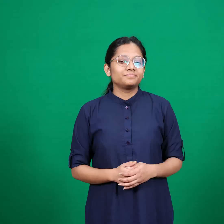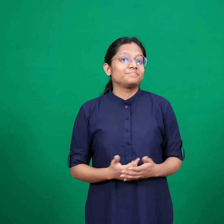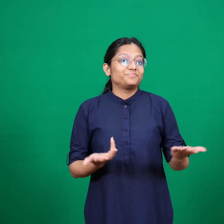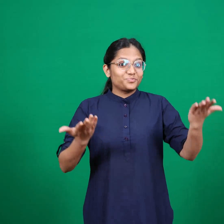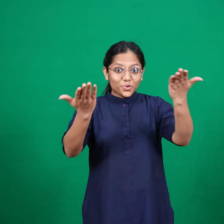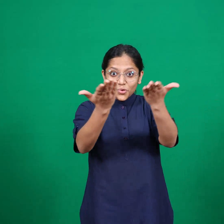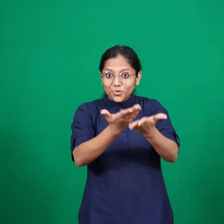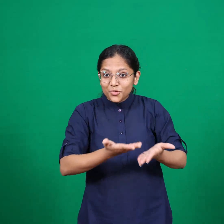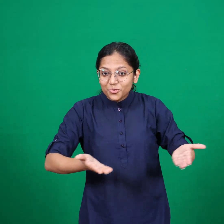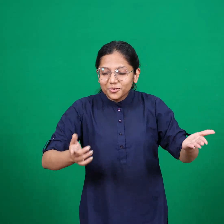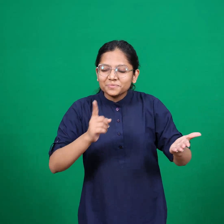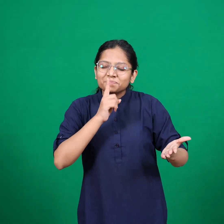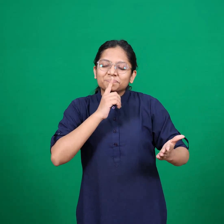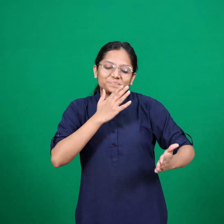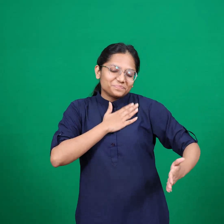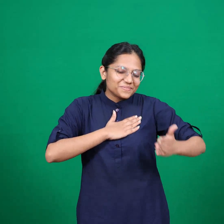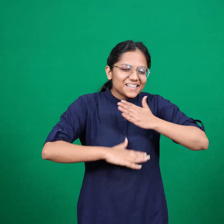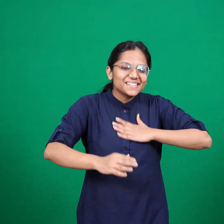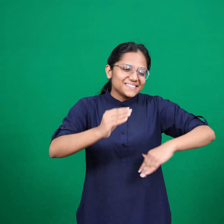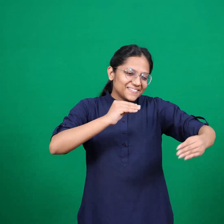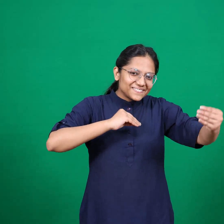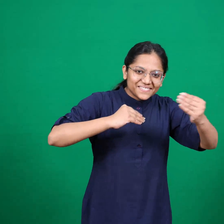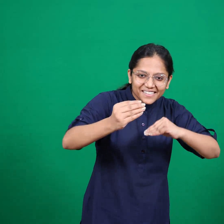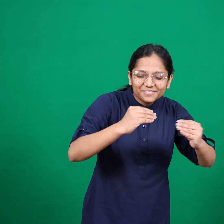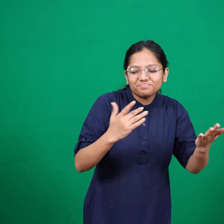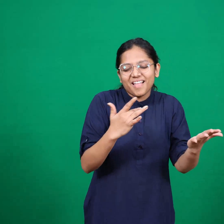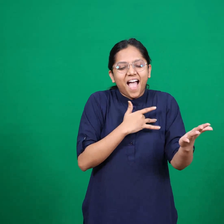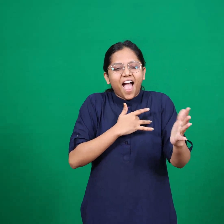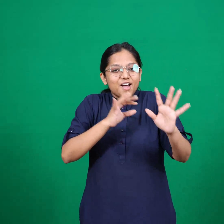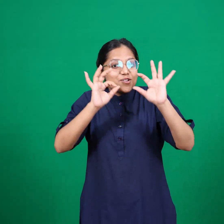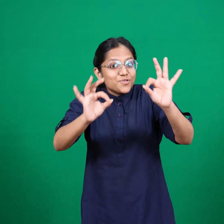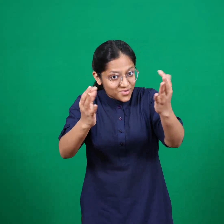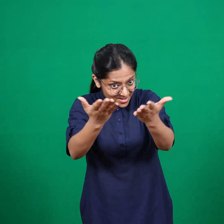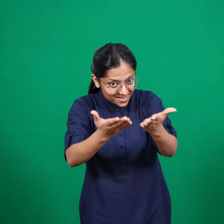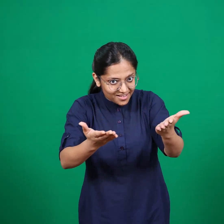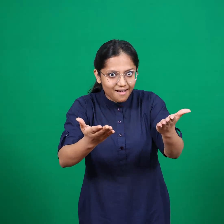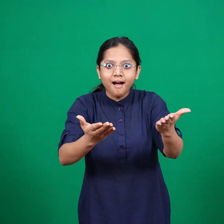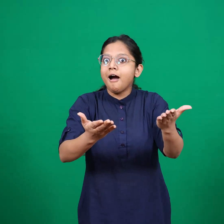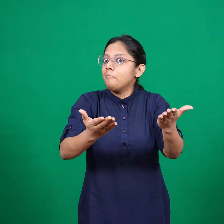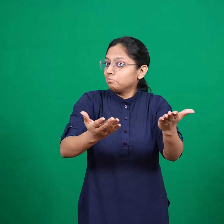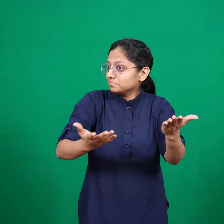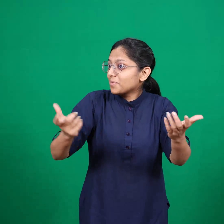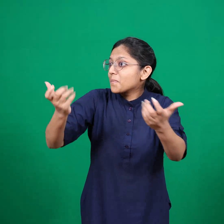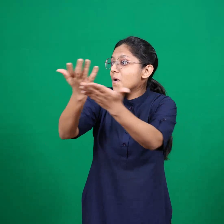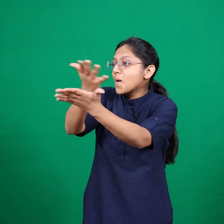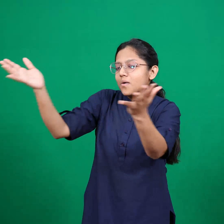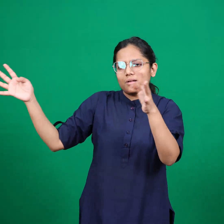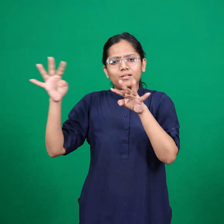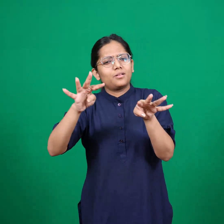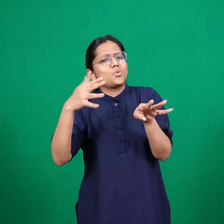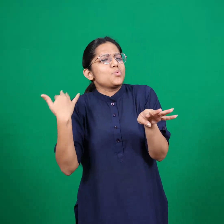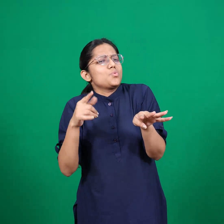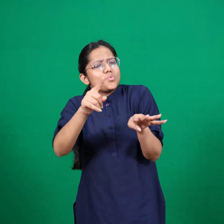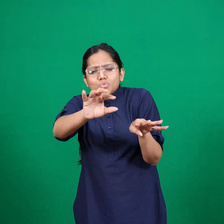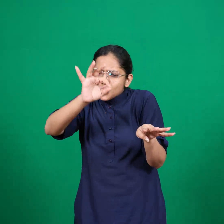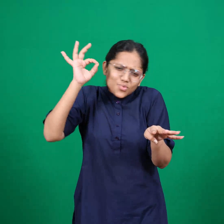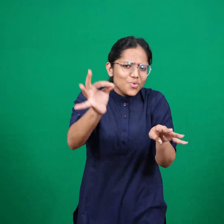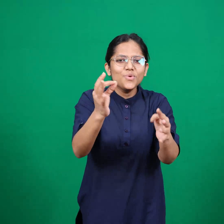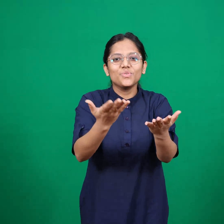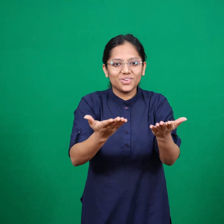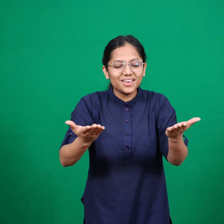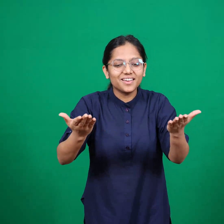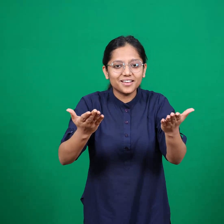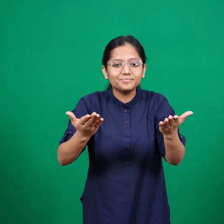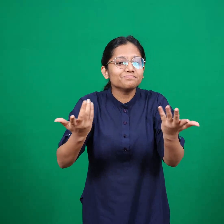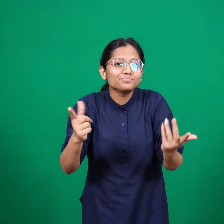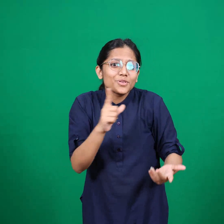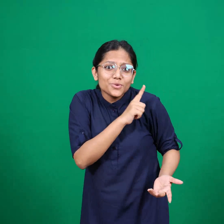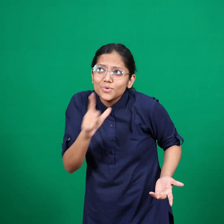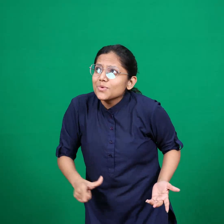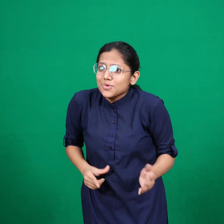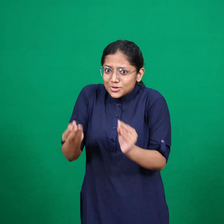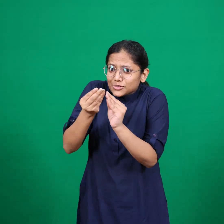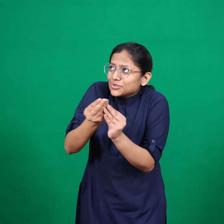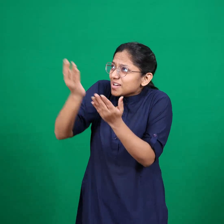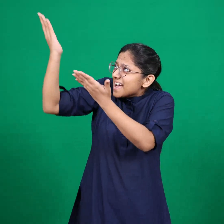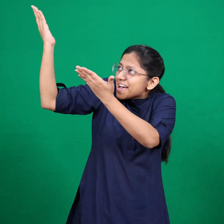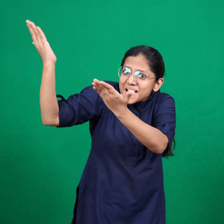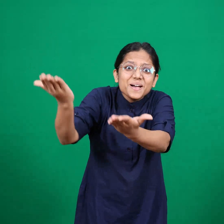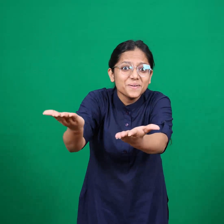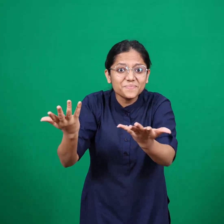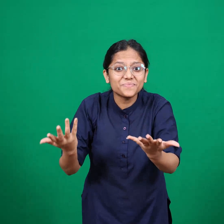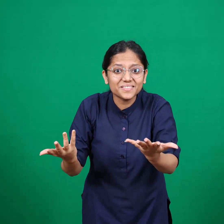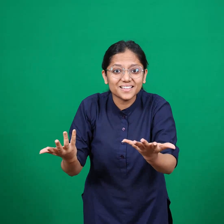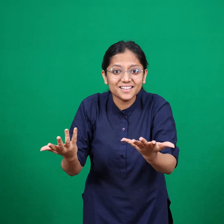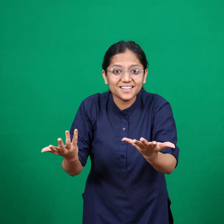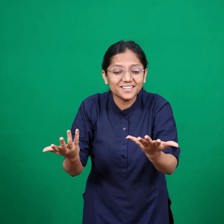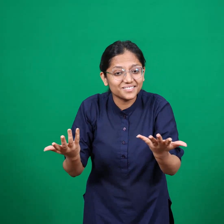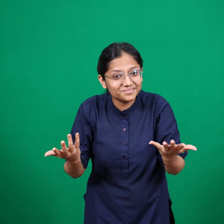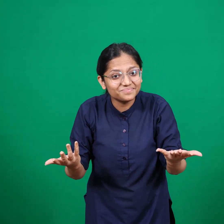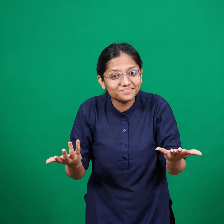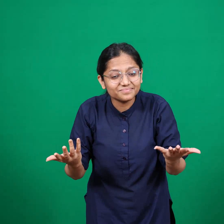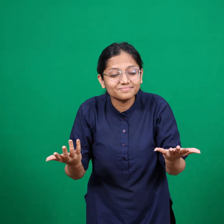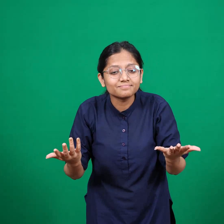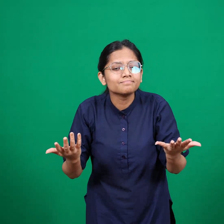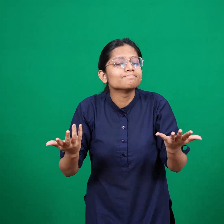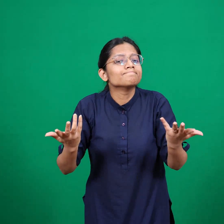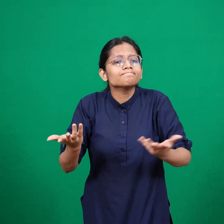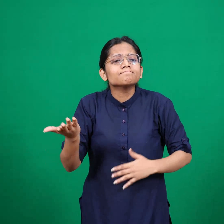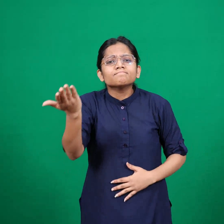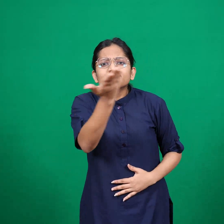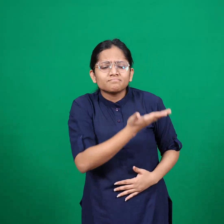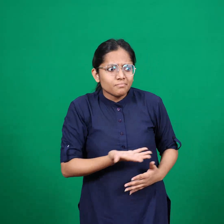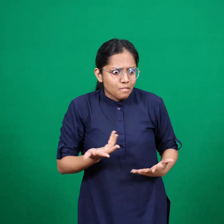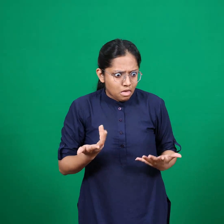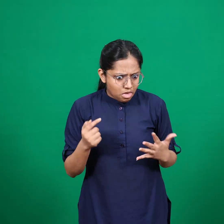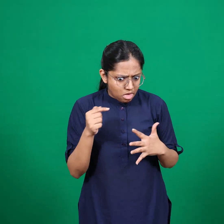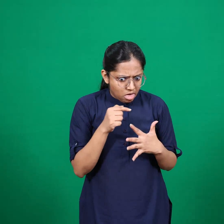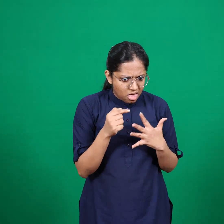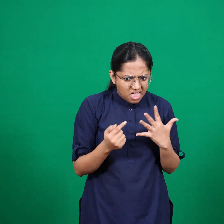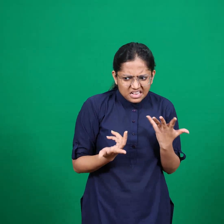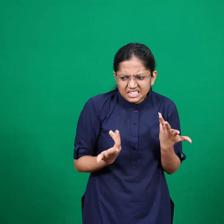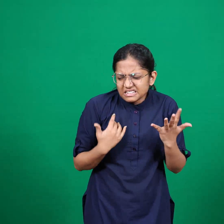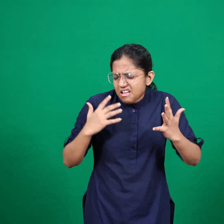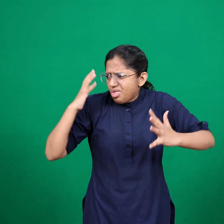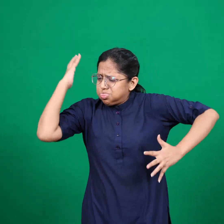Let your gentleness be apparent to all. The Lord is near.